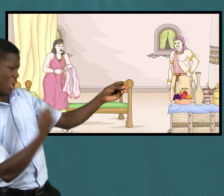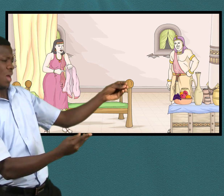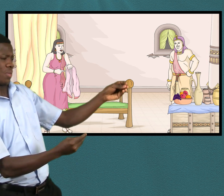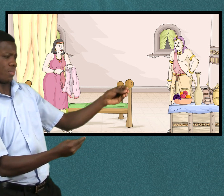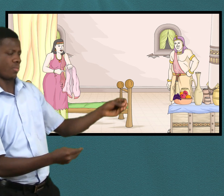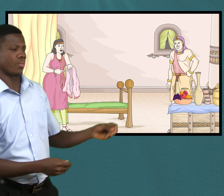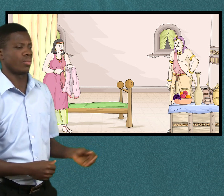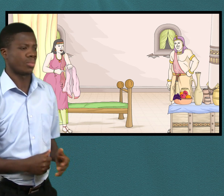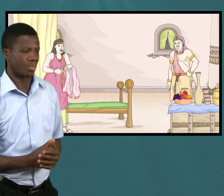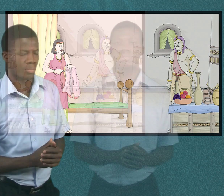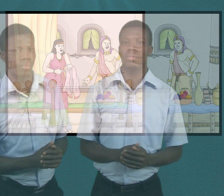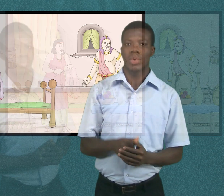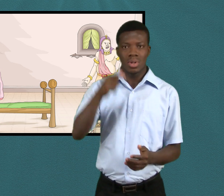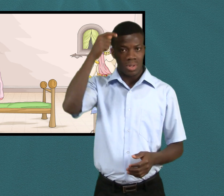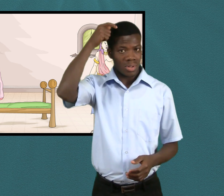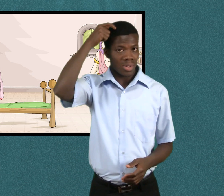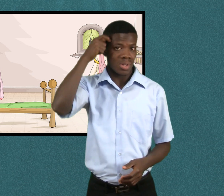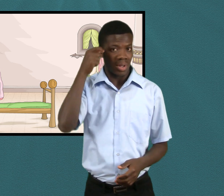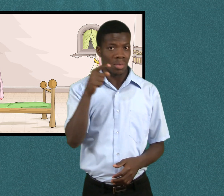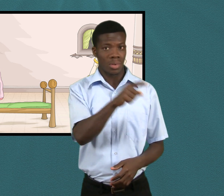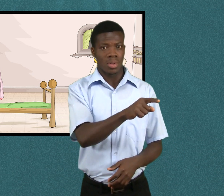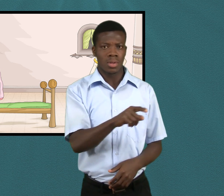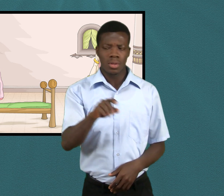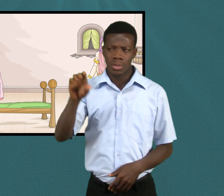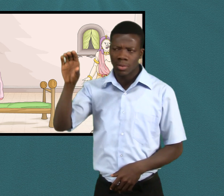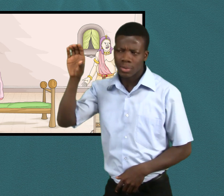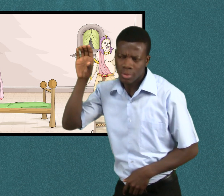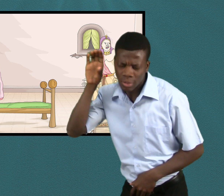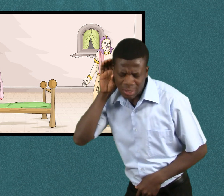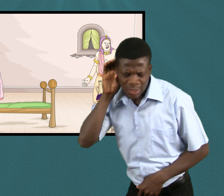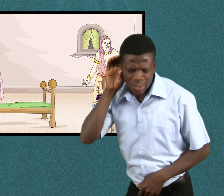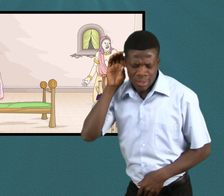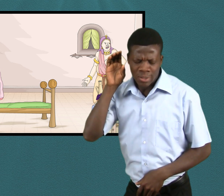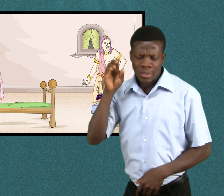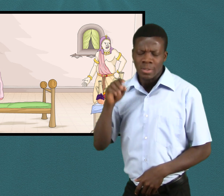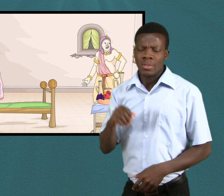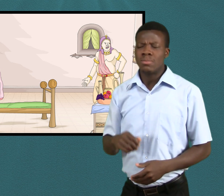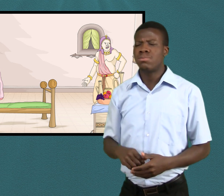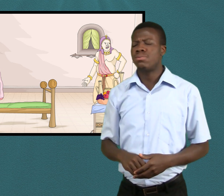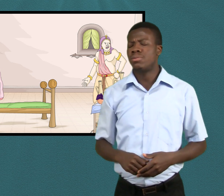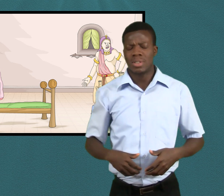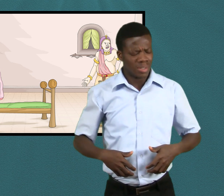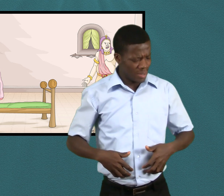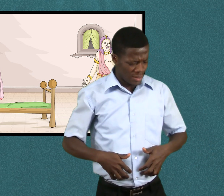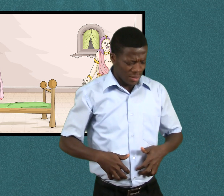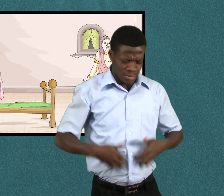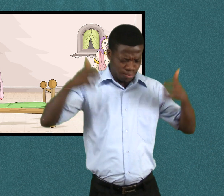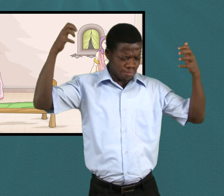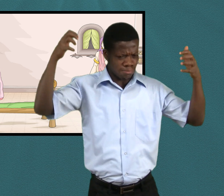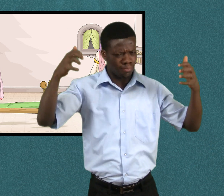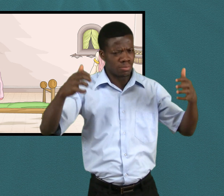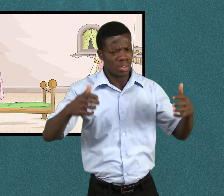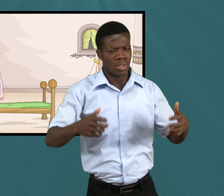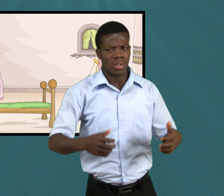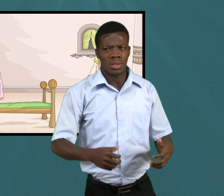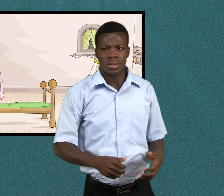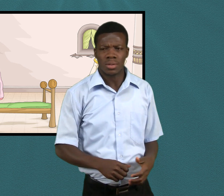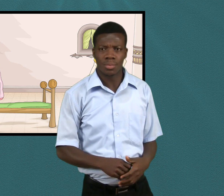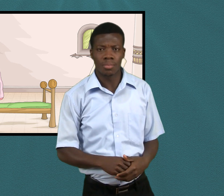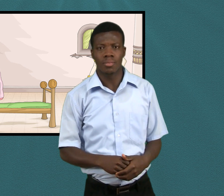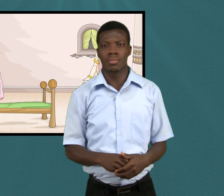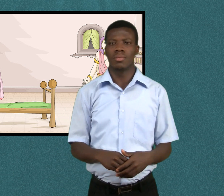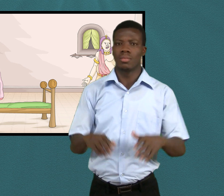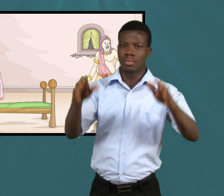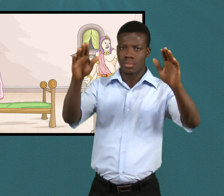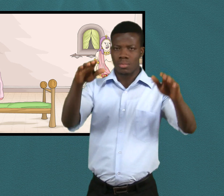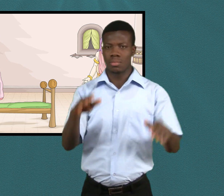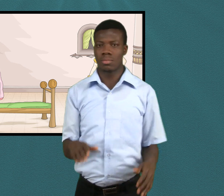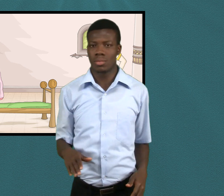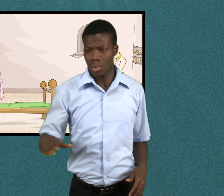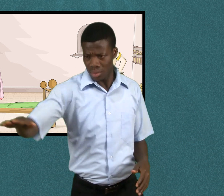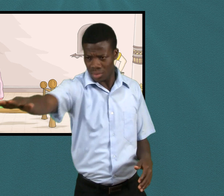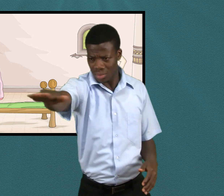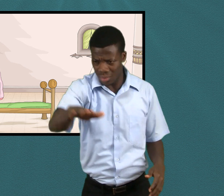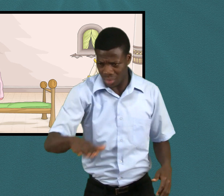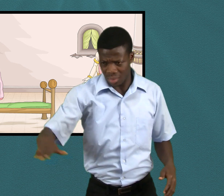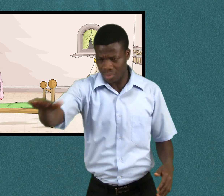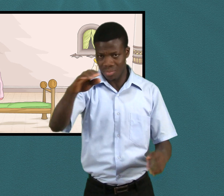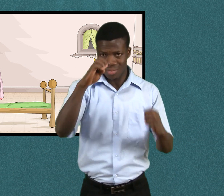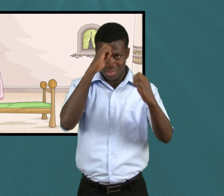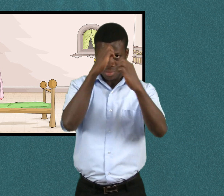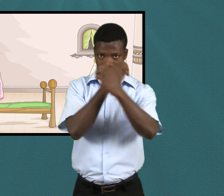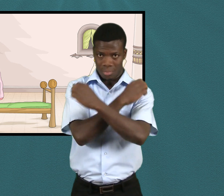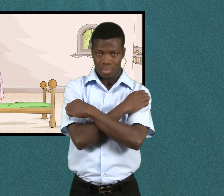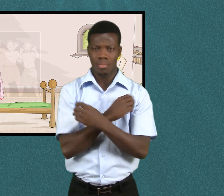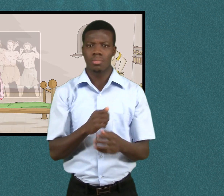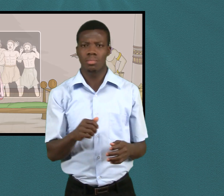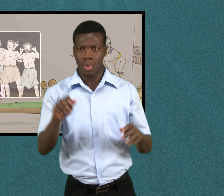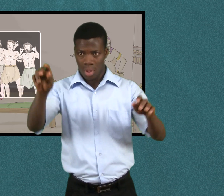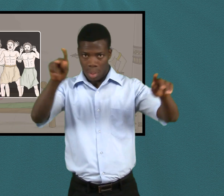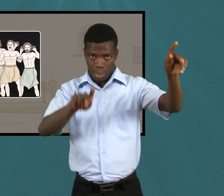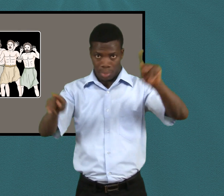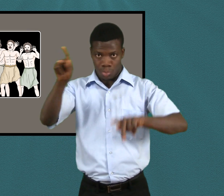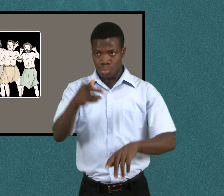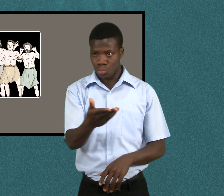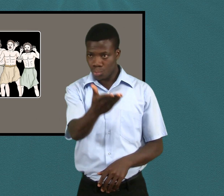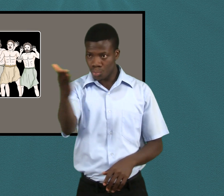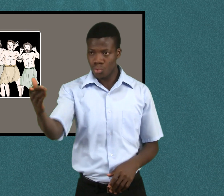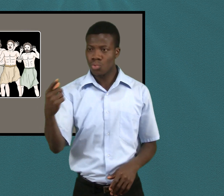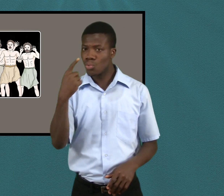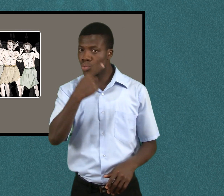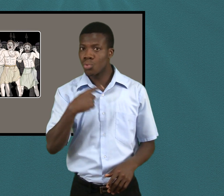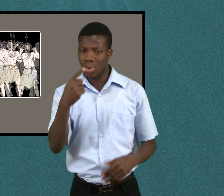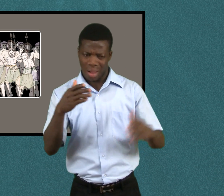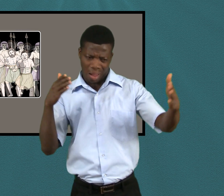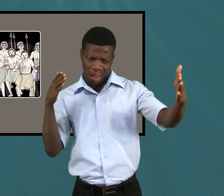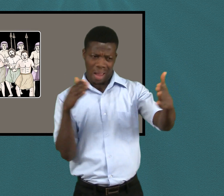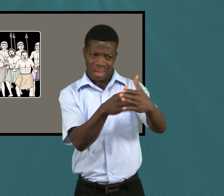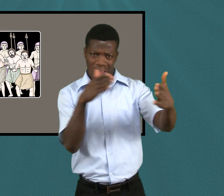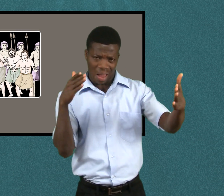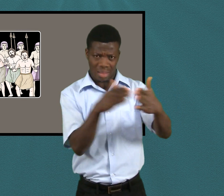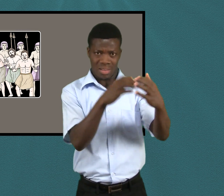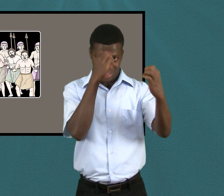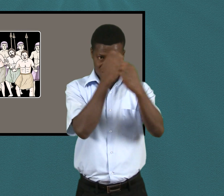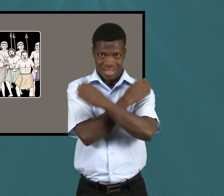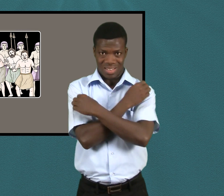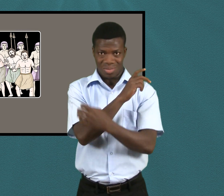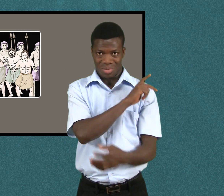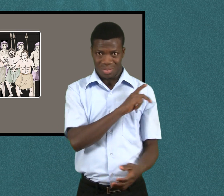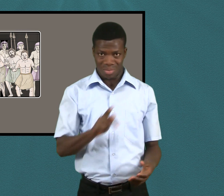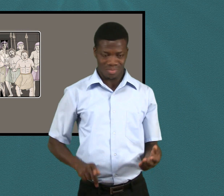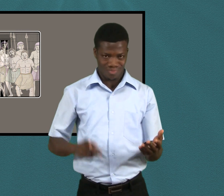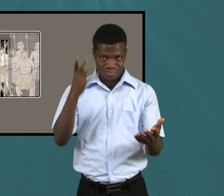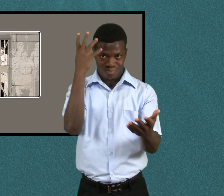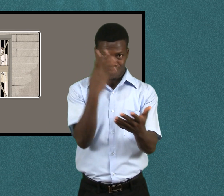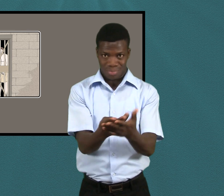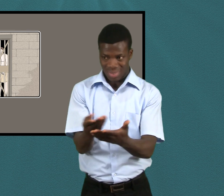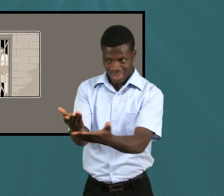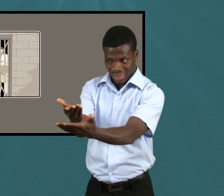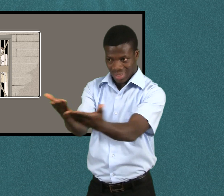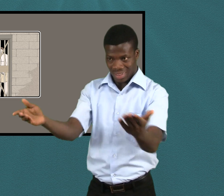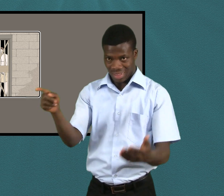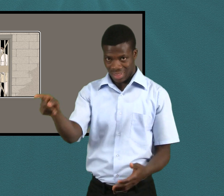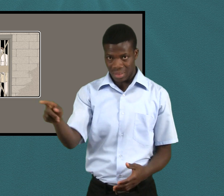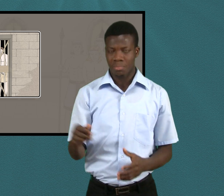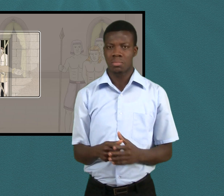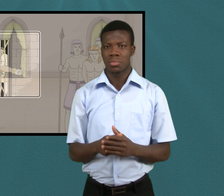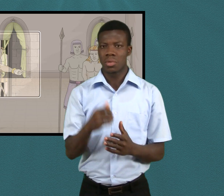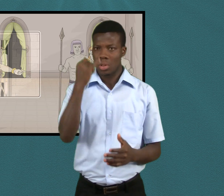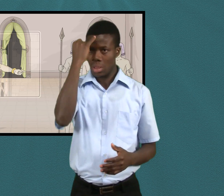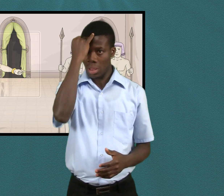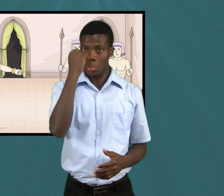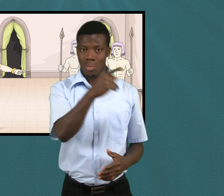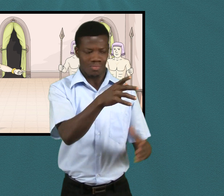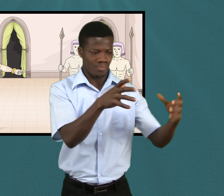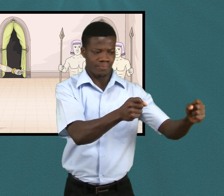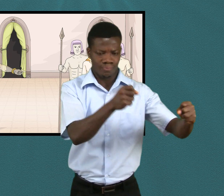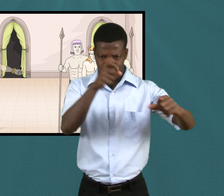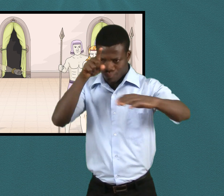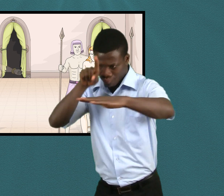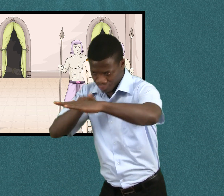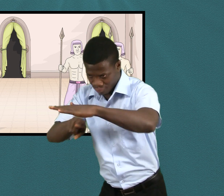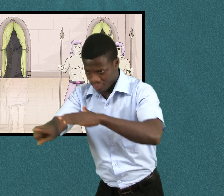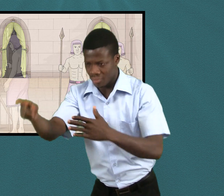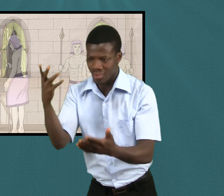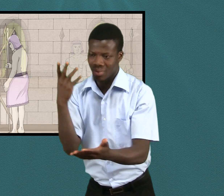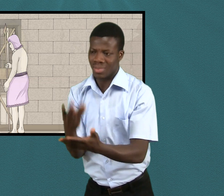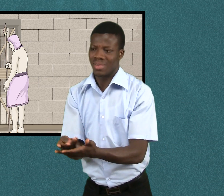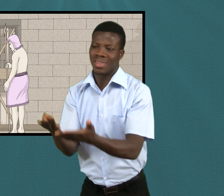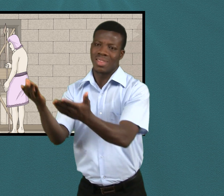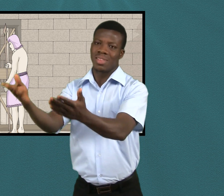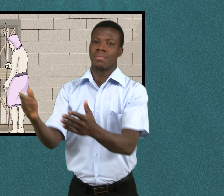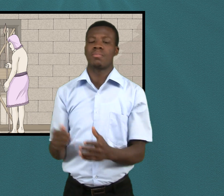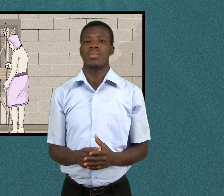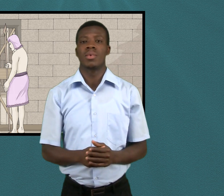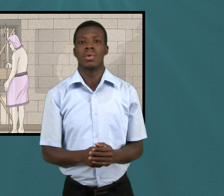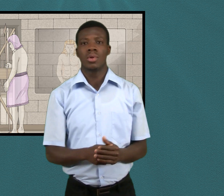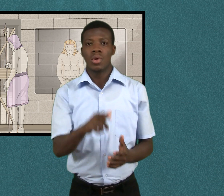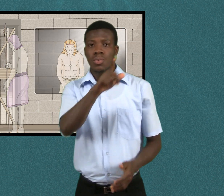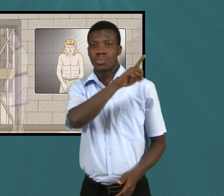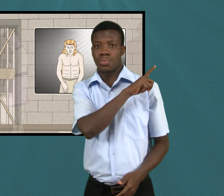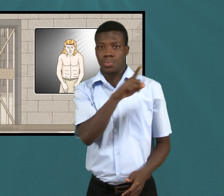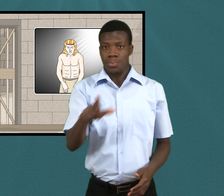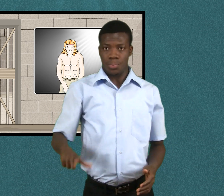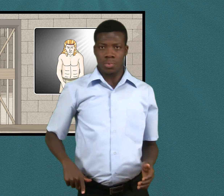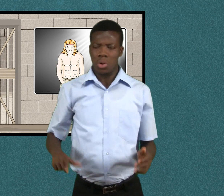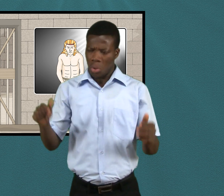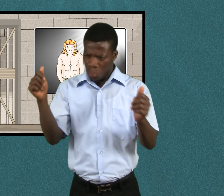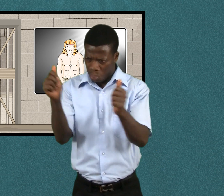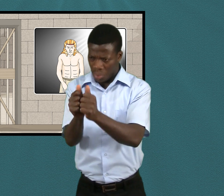When his master heard the story his wife told him, saying, “This is what your slave did to me,” he burned with anger. So Joseph’s master took him and had him thrown into the prison where the king’s prisoners were confined.